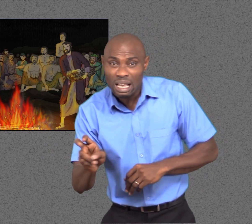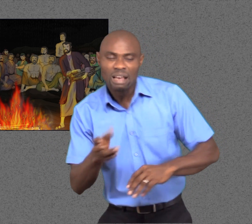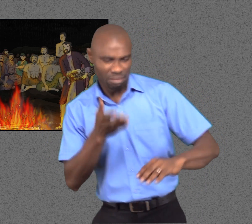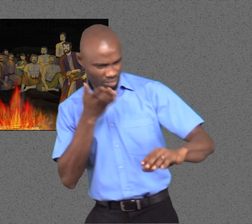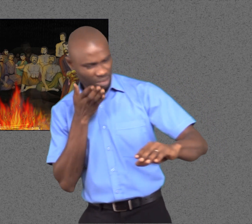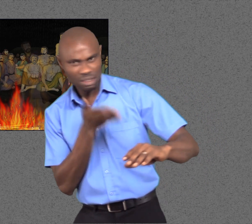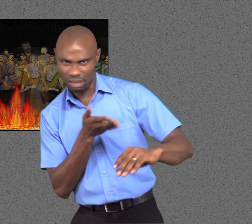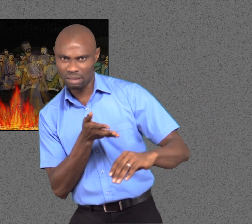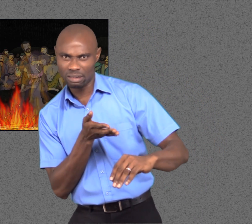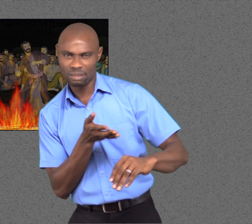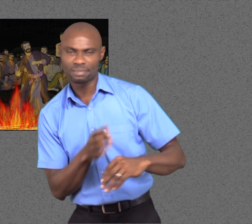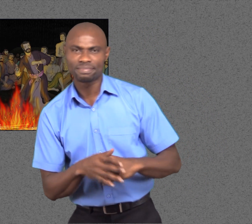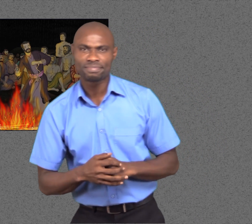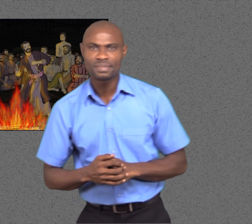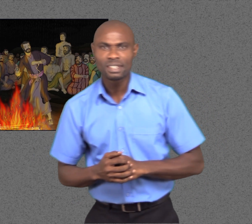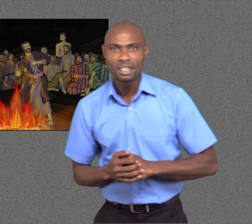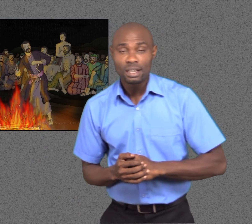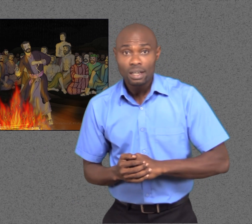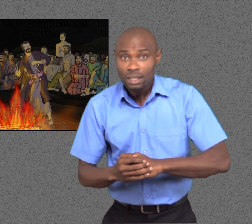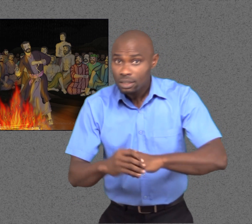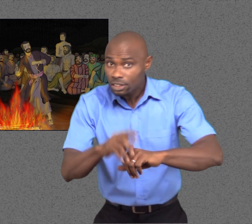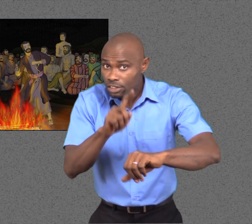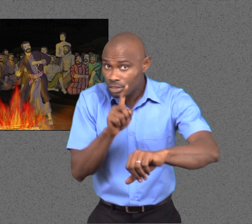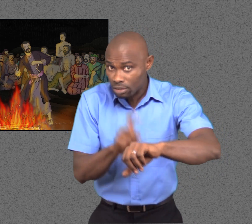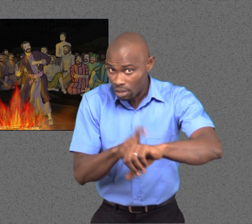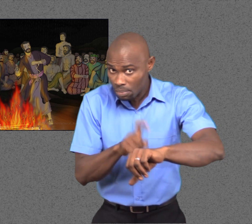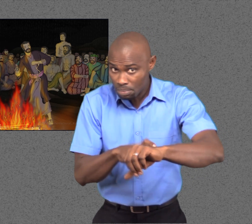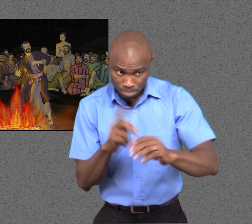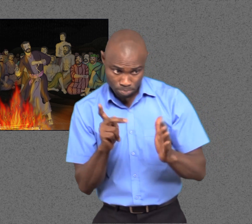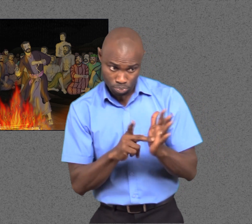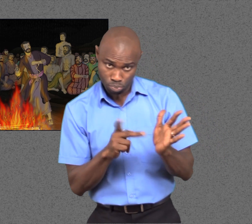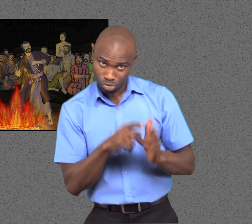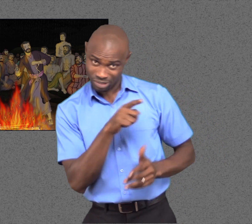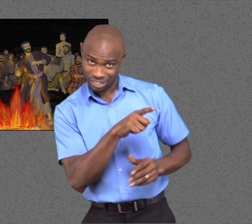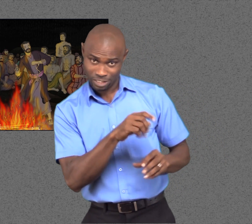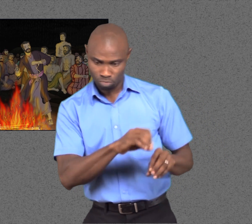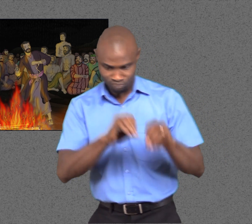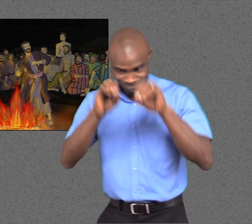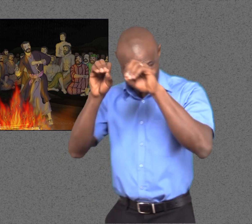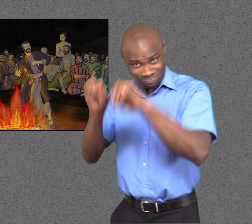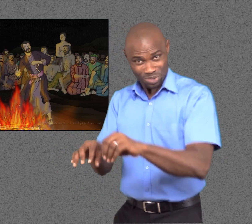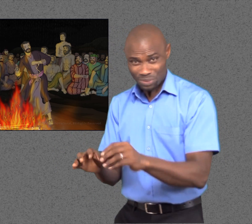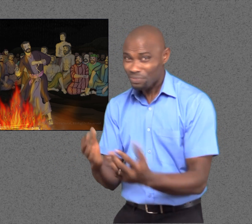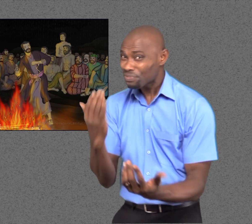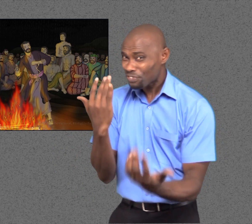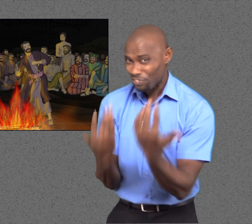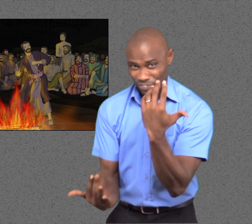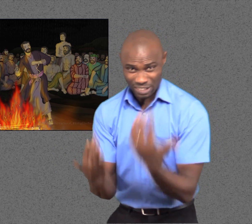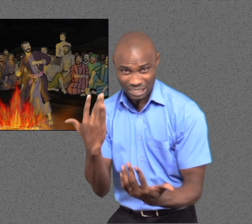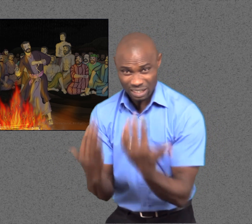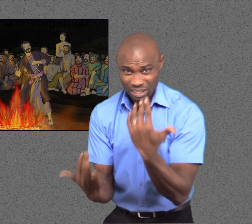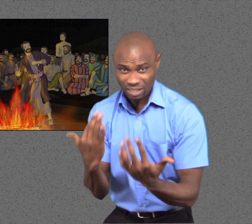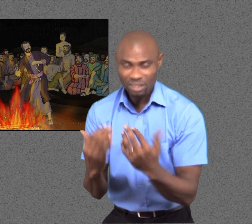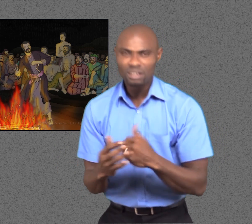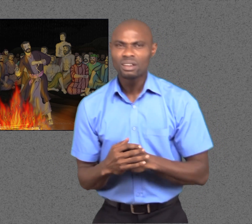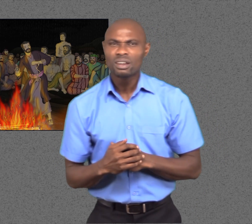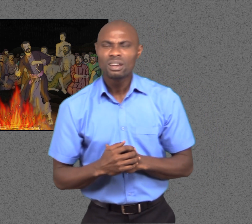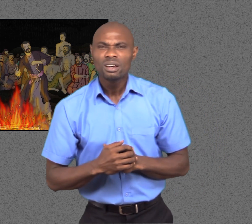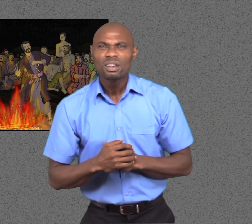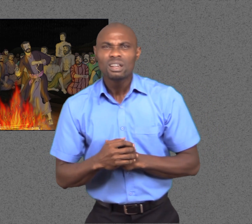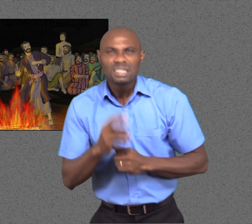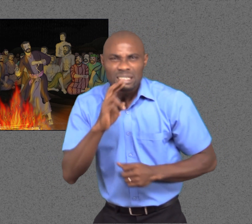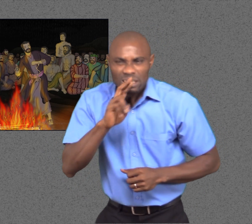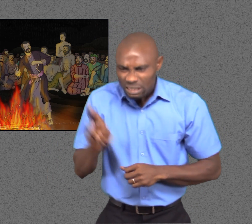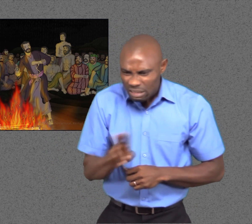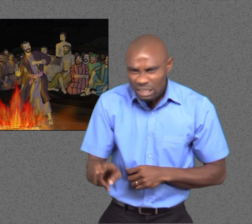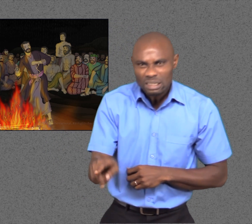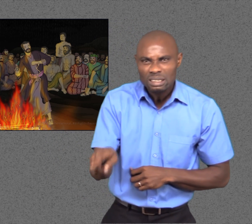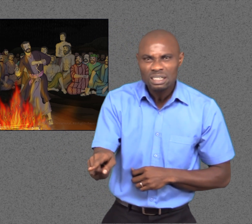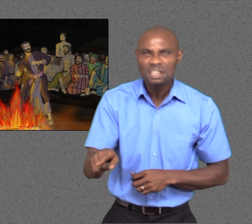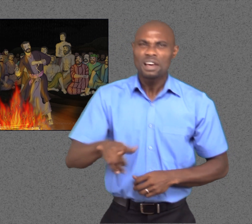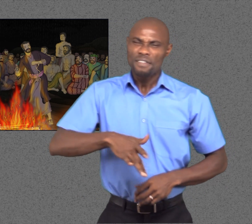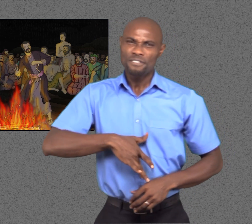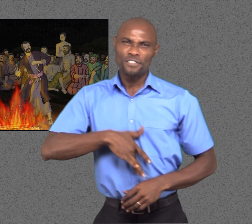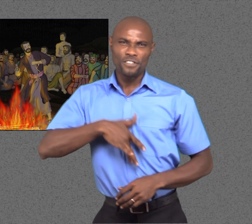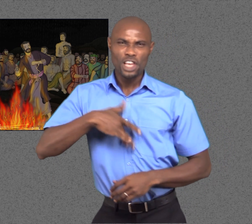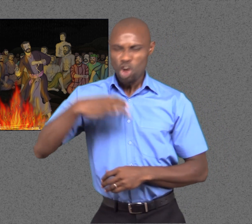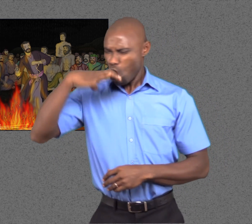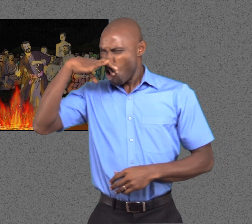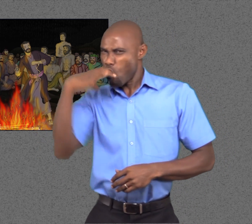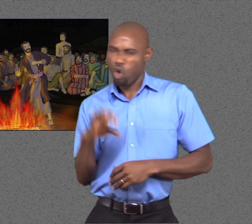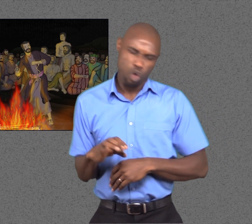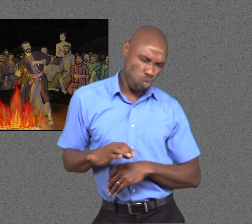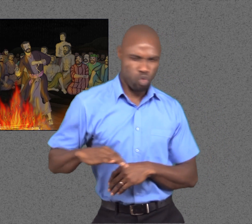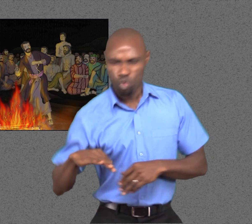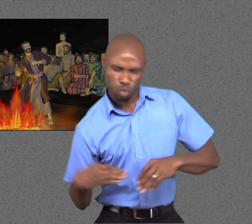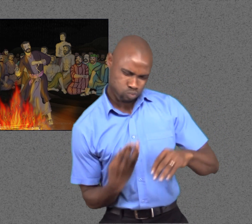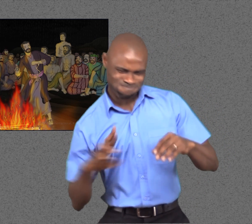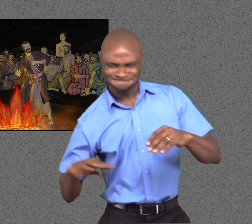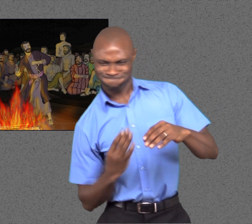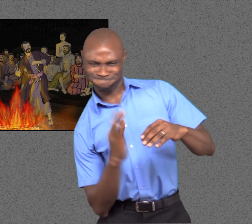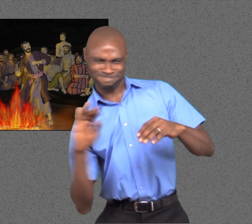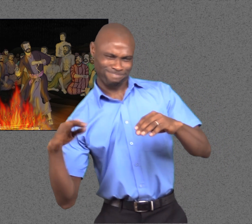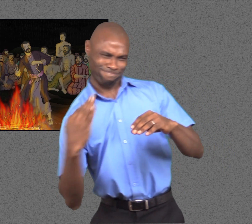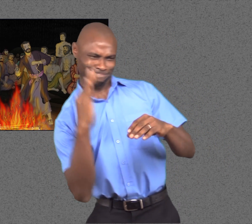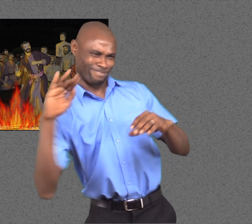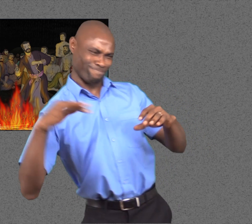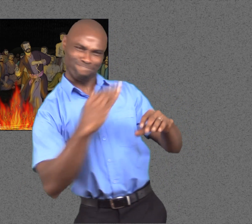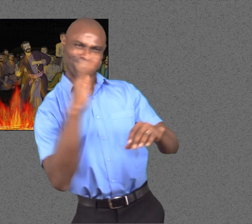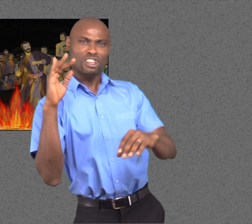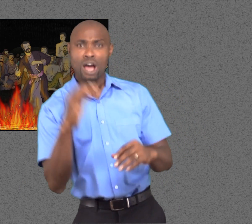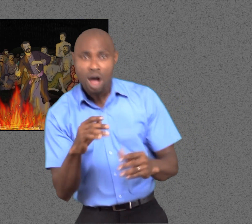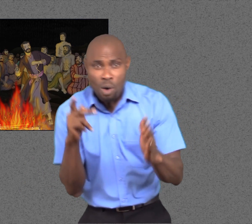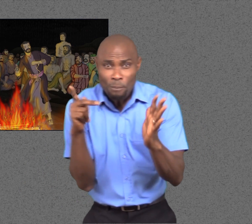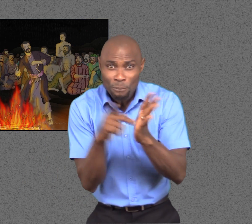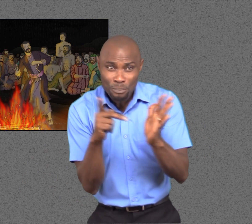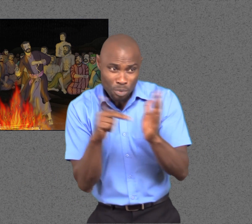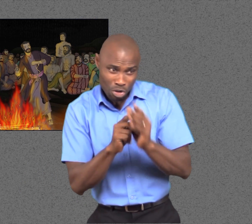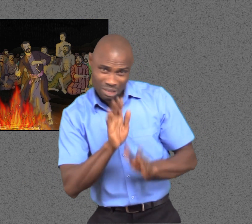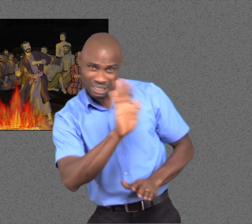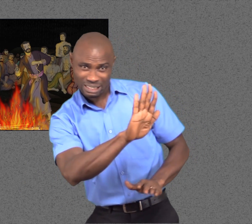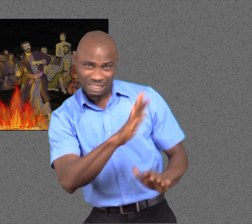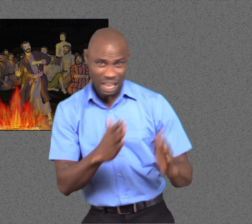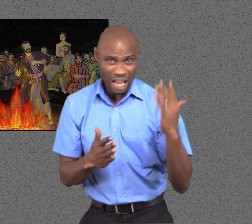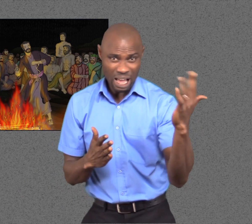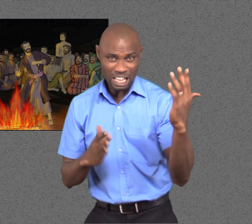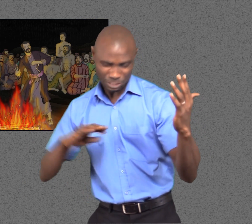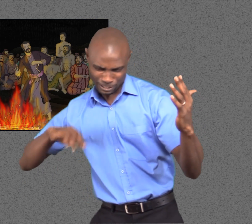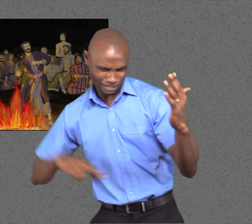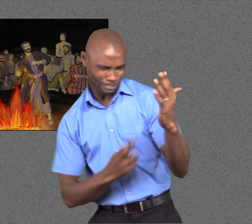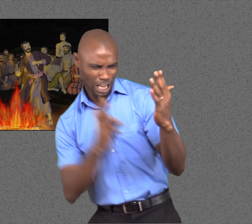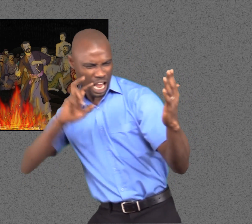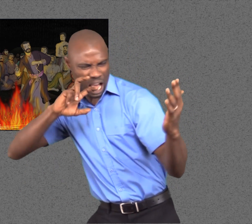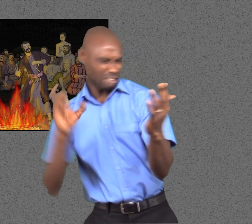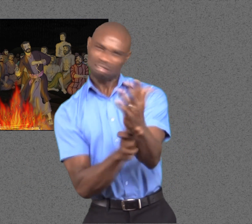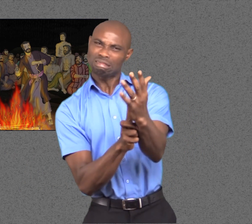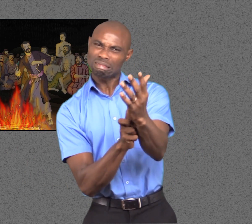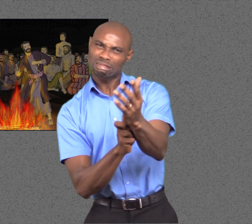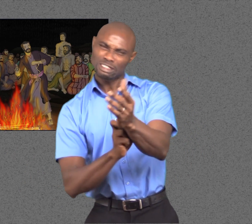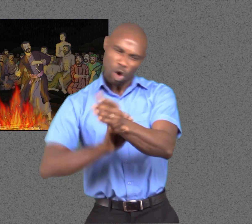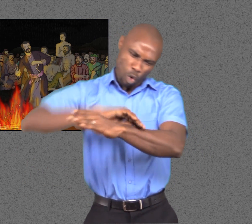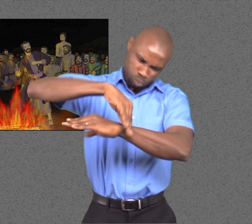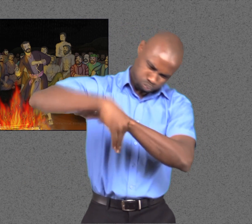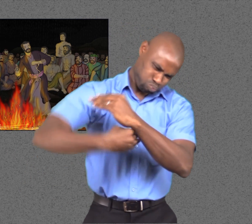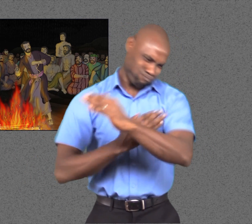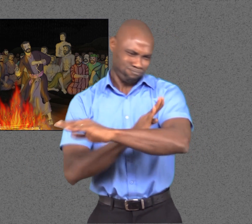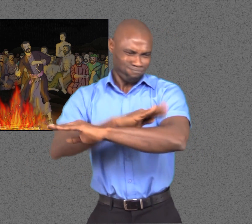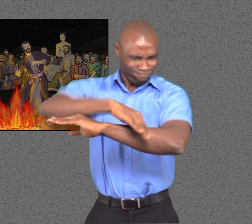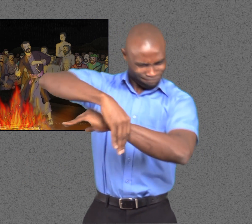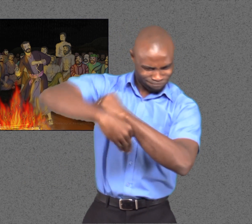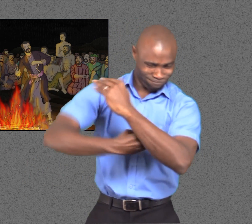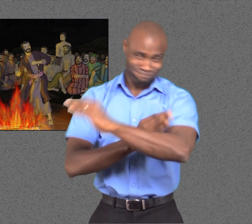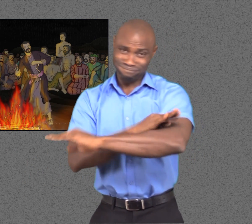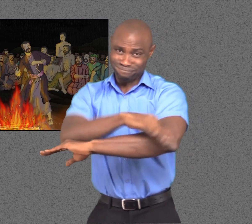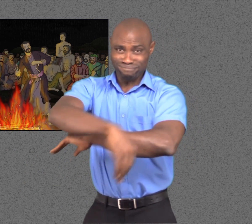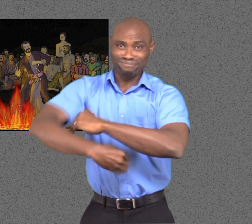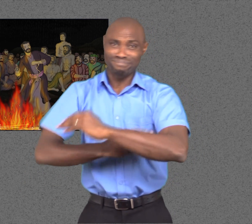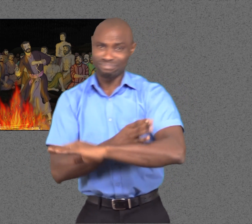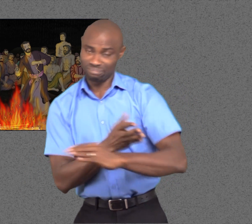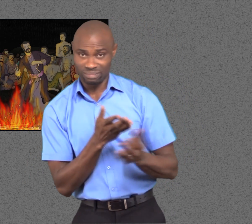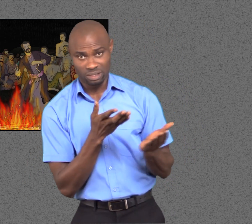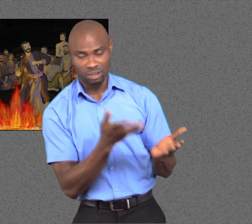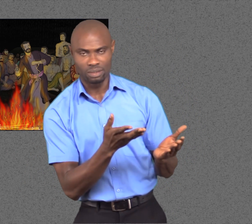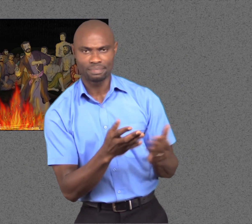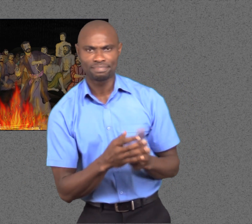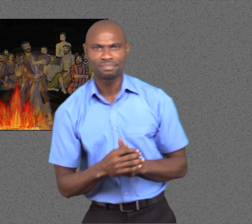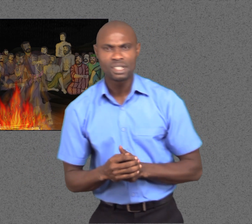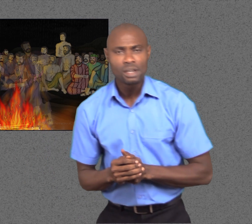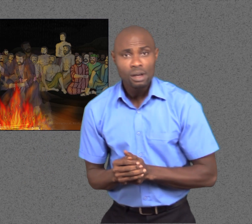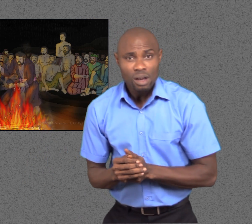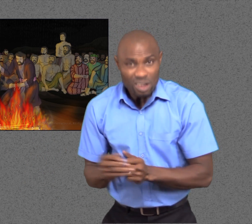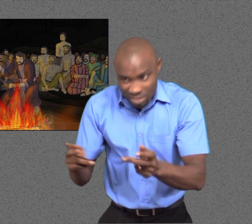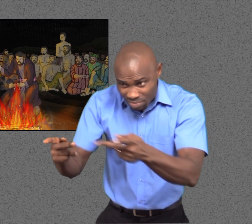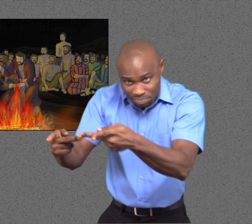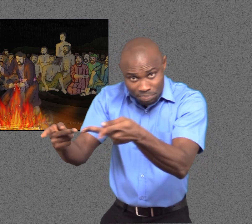Paul gathered a bundle of sticks, and as he laid them on the fire, a viper, driven out by the heat, fastened itself to his hand.